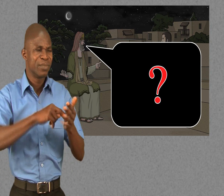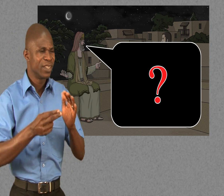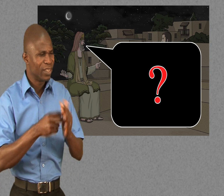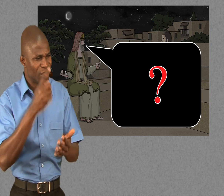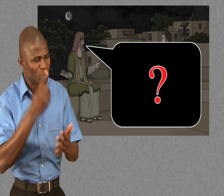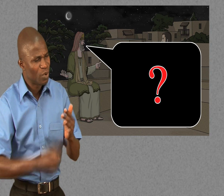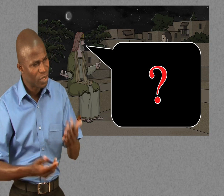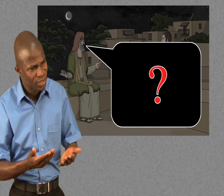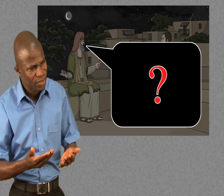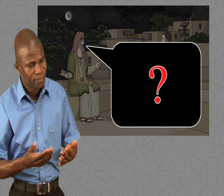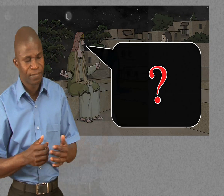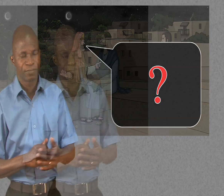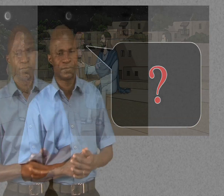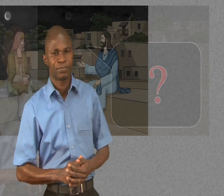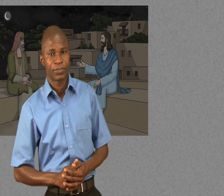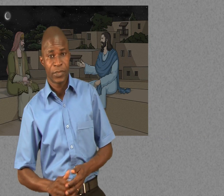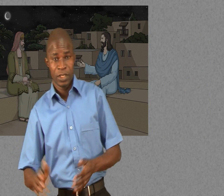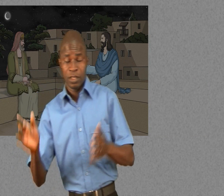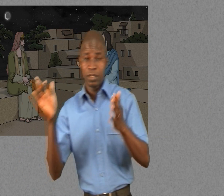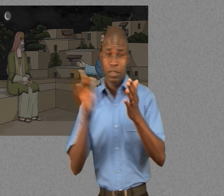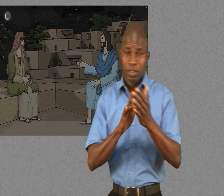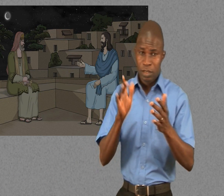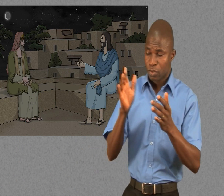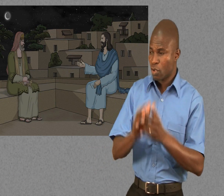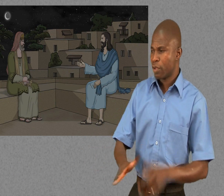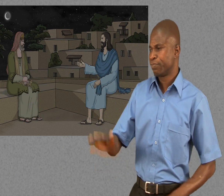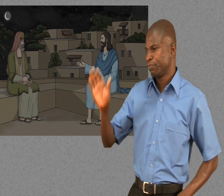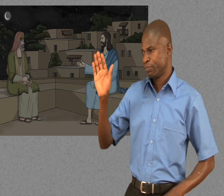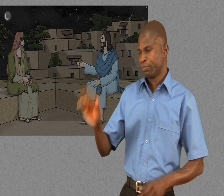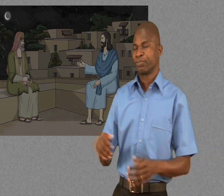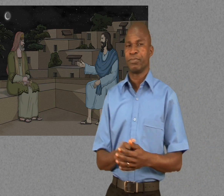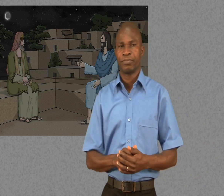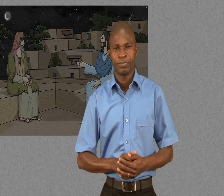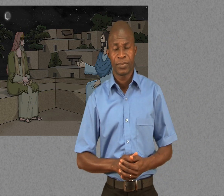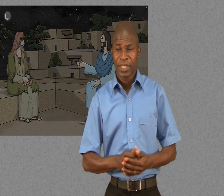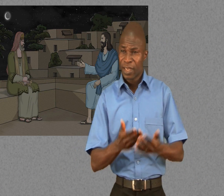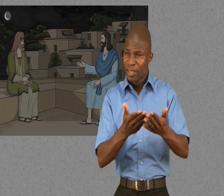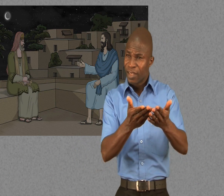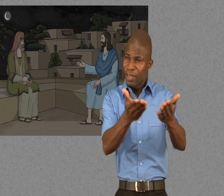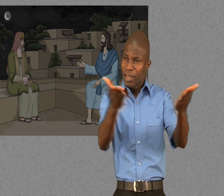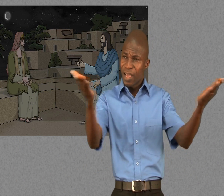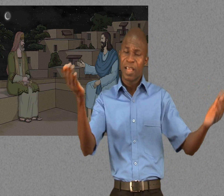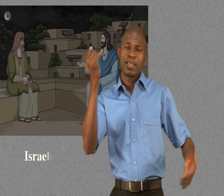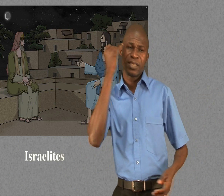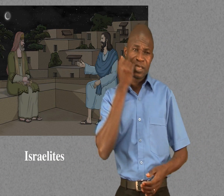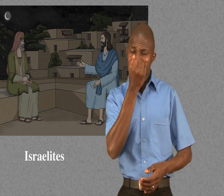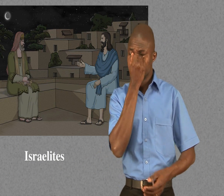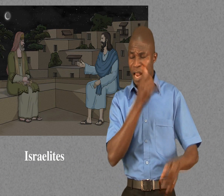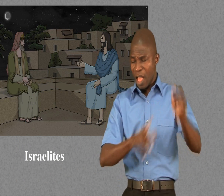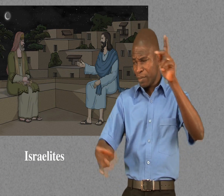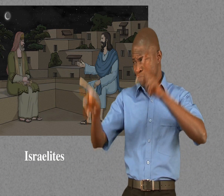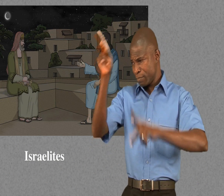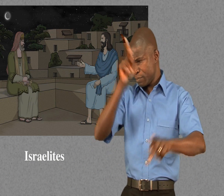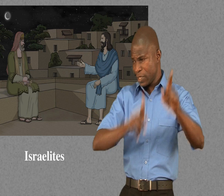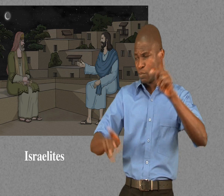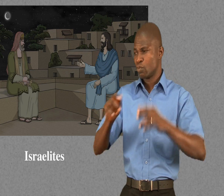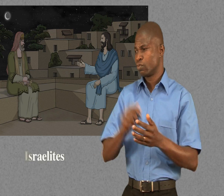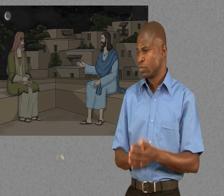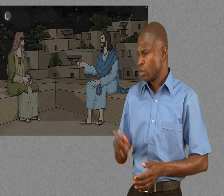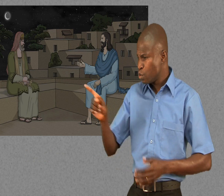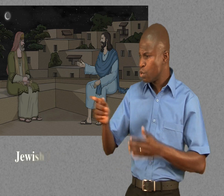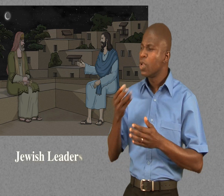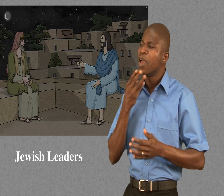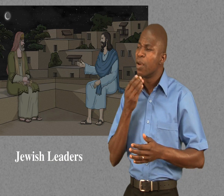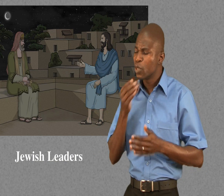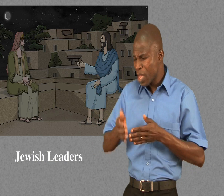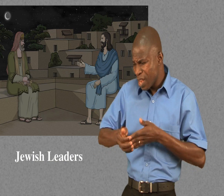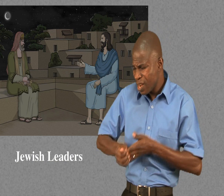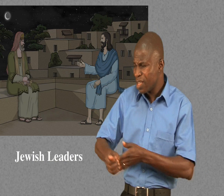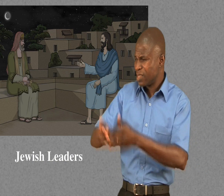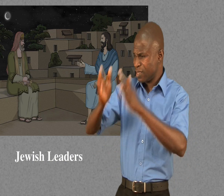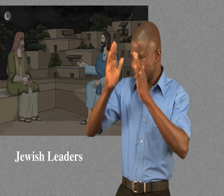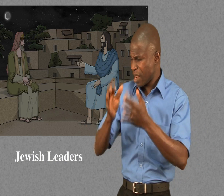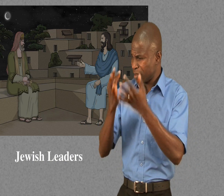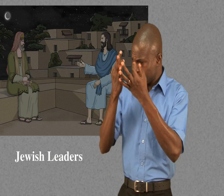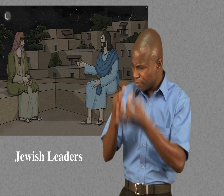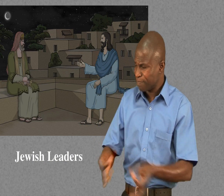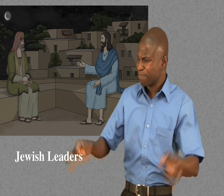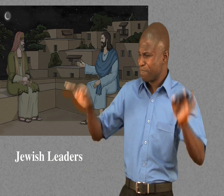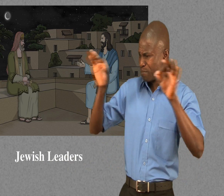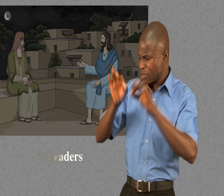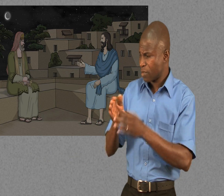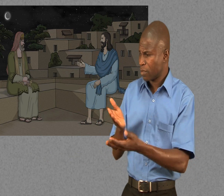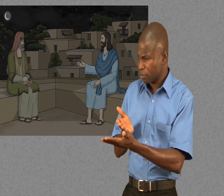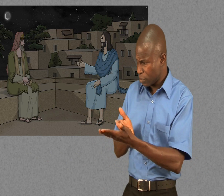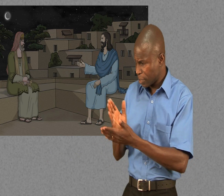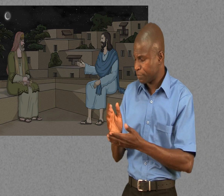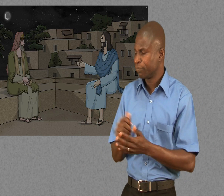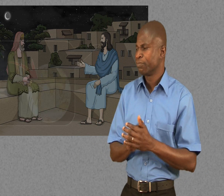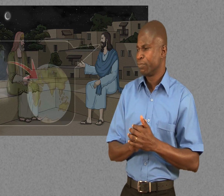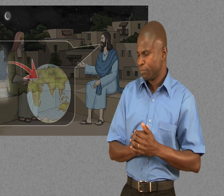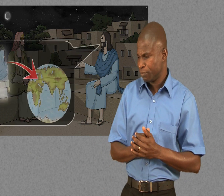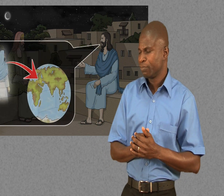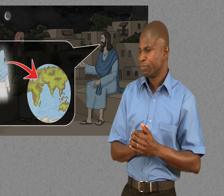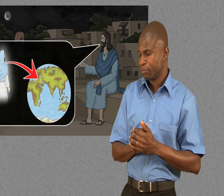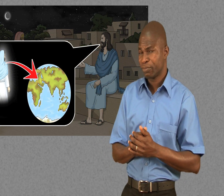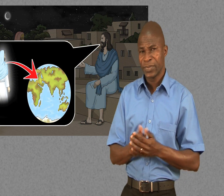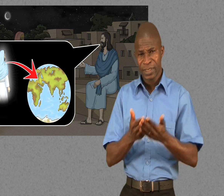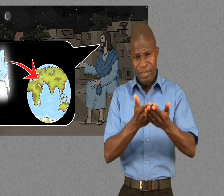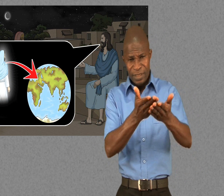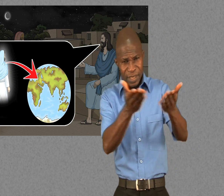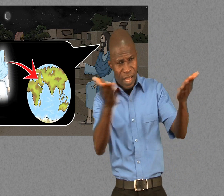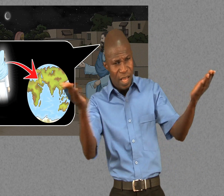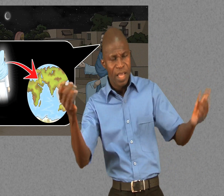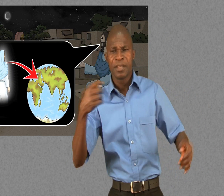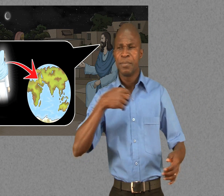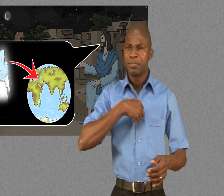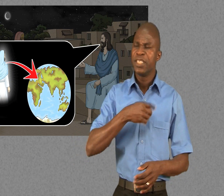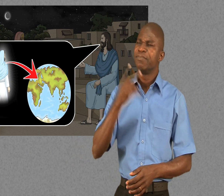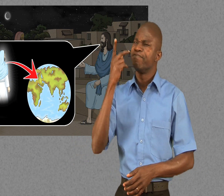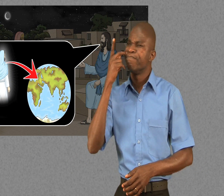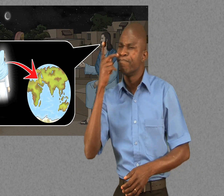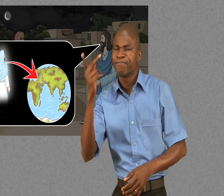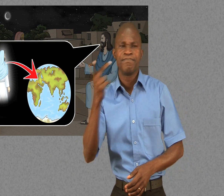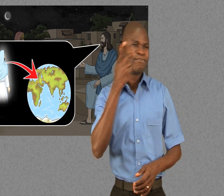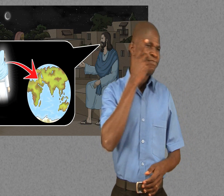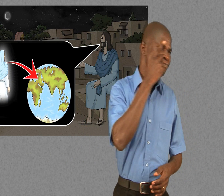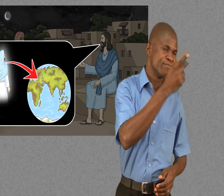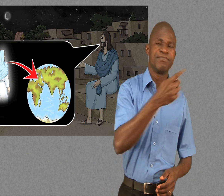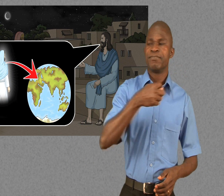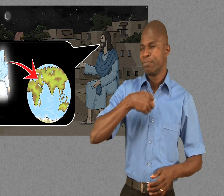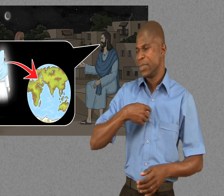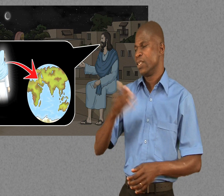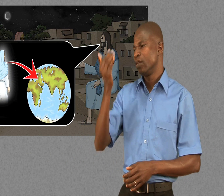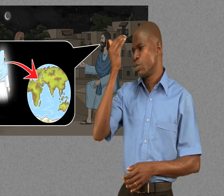“You are Israel’s teacher,” said Jesus, “and you do not understand these things?